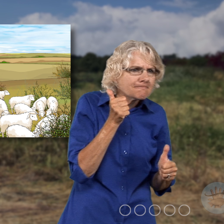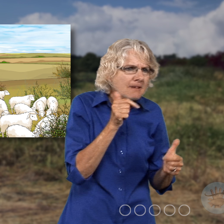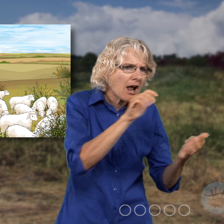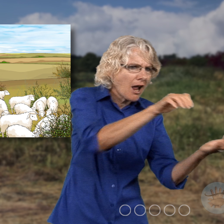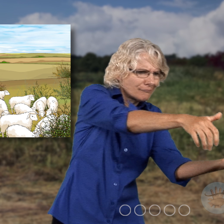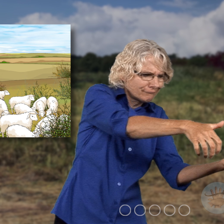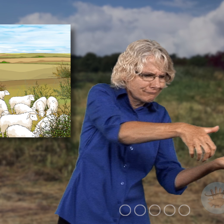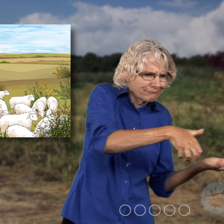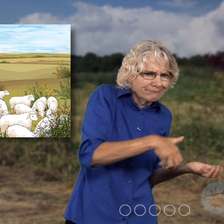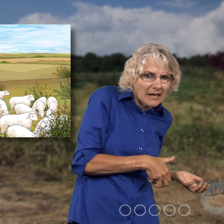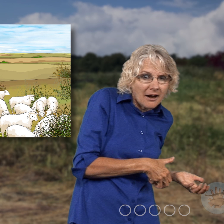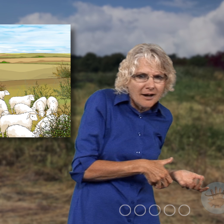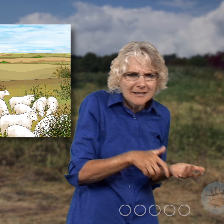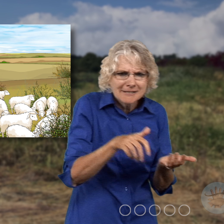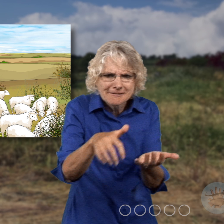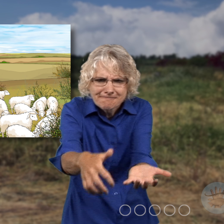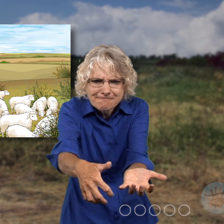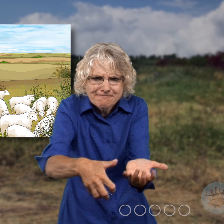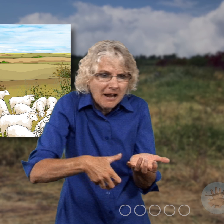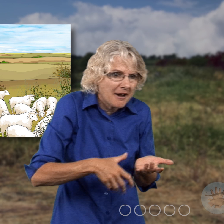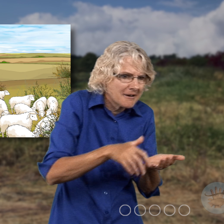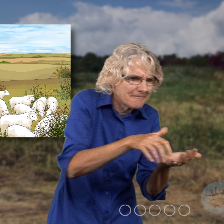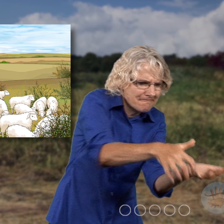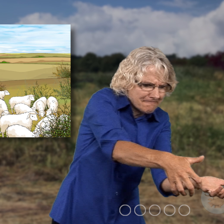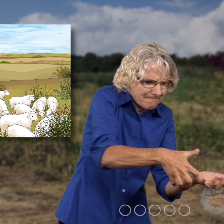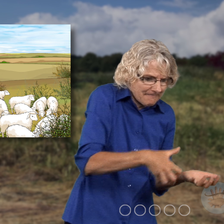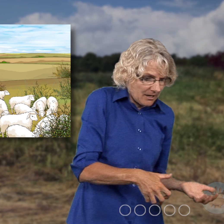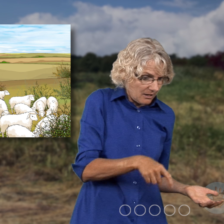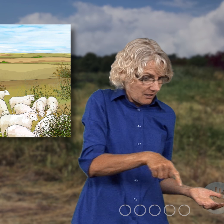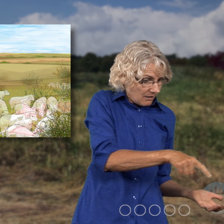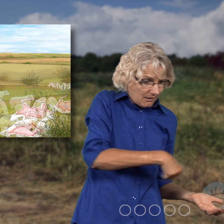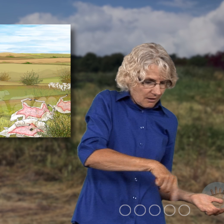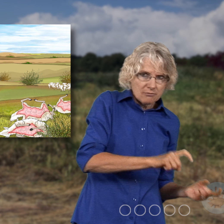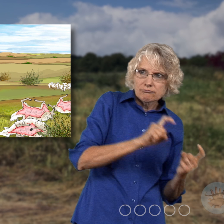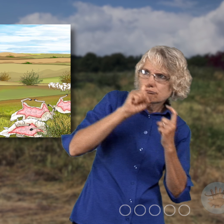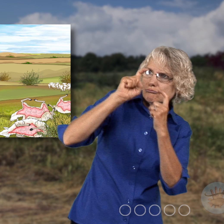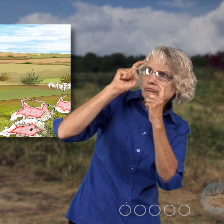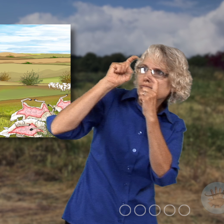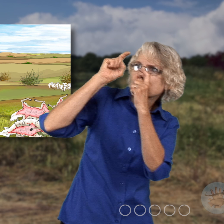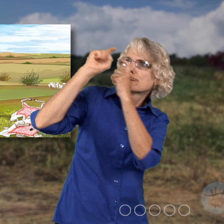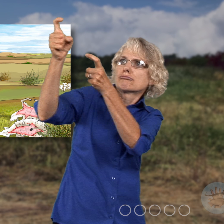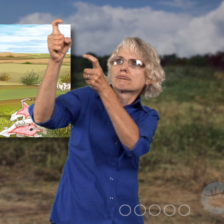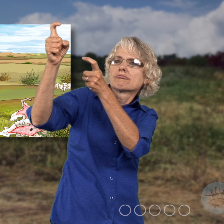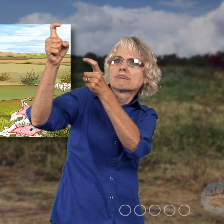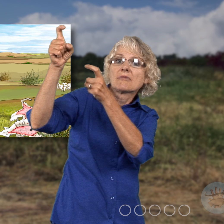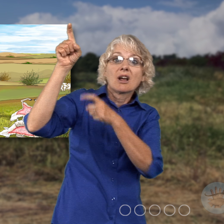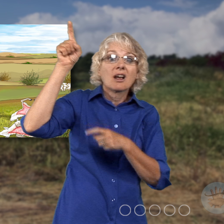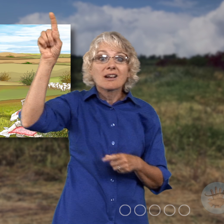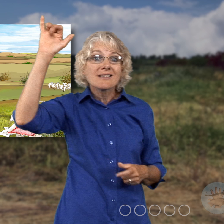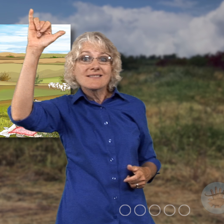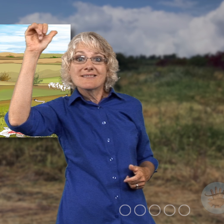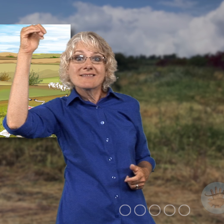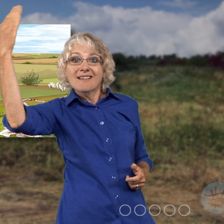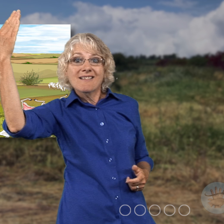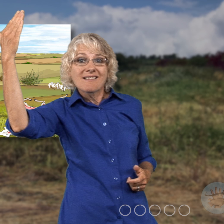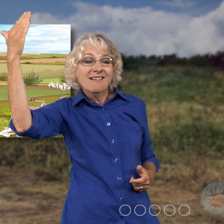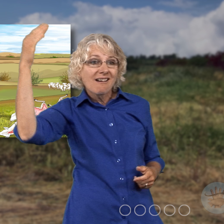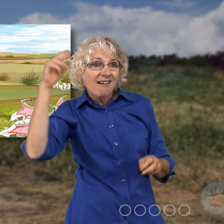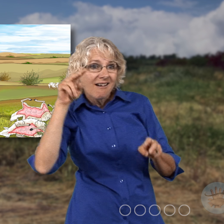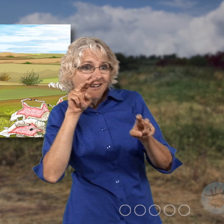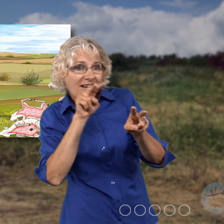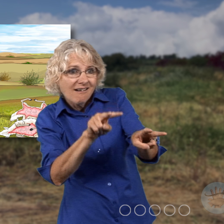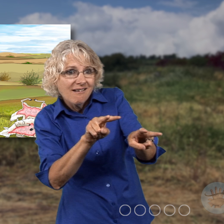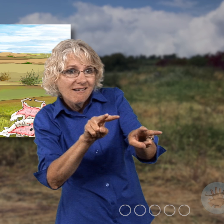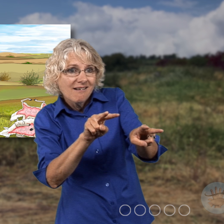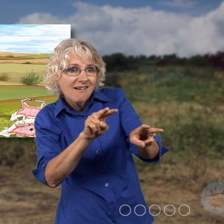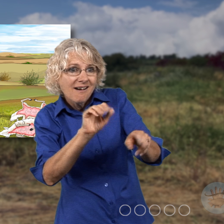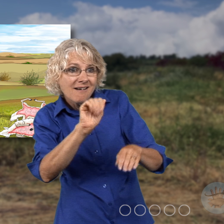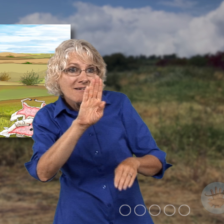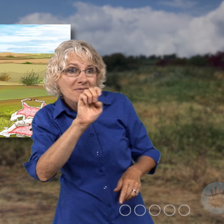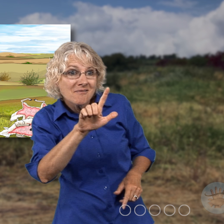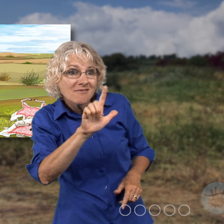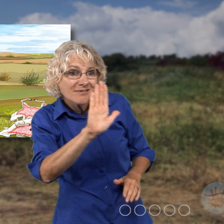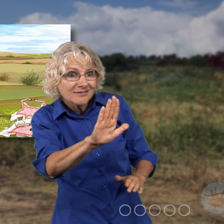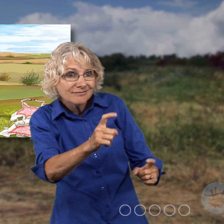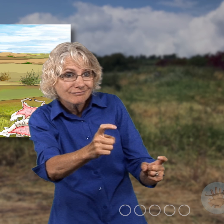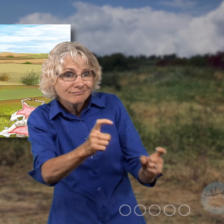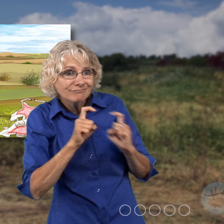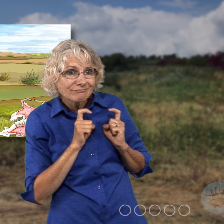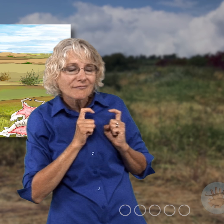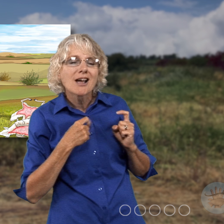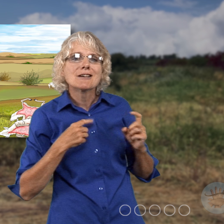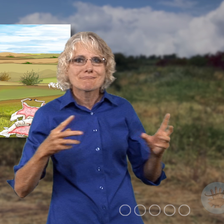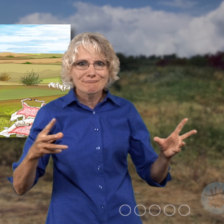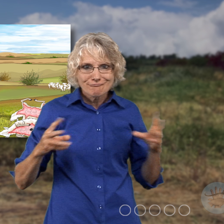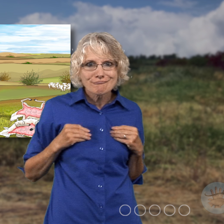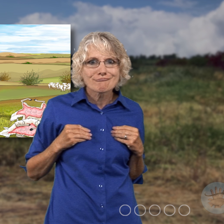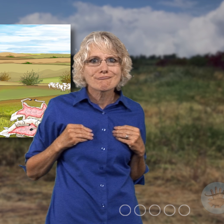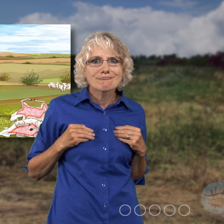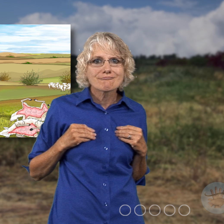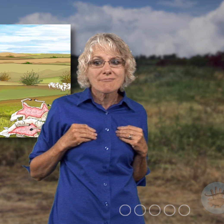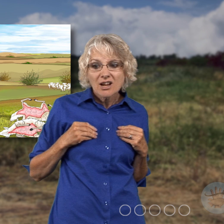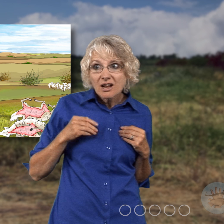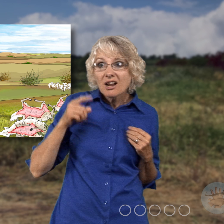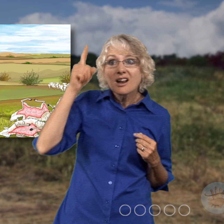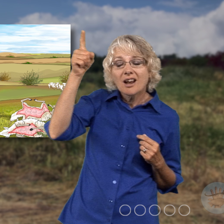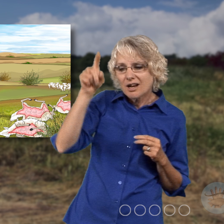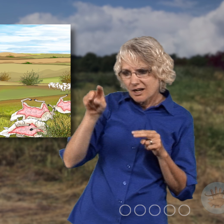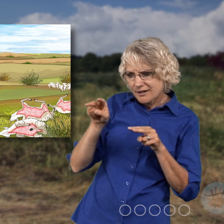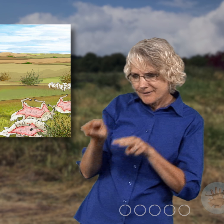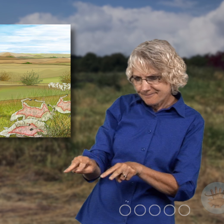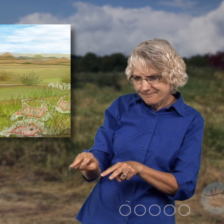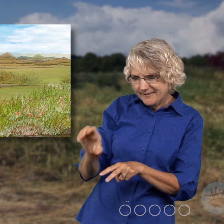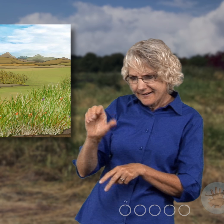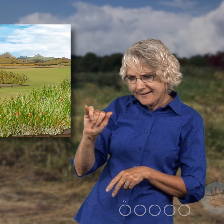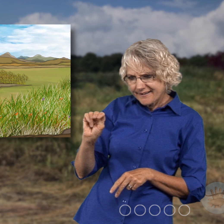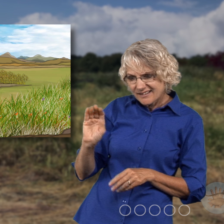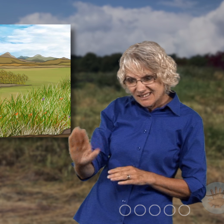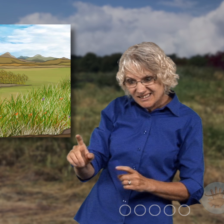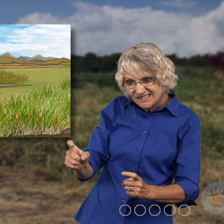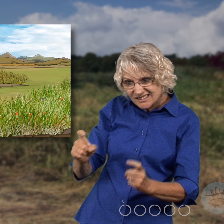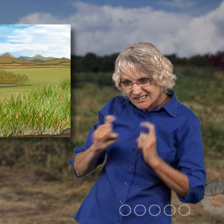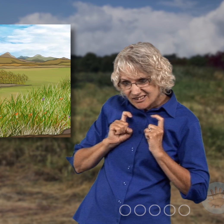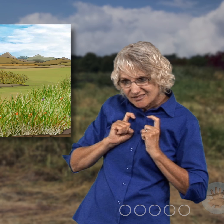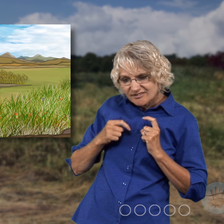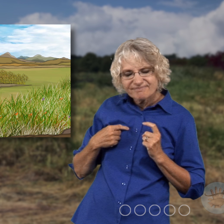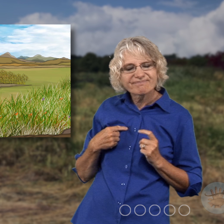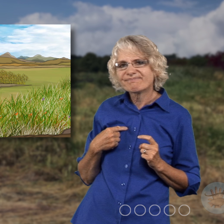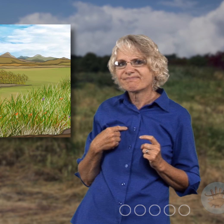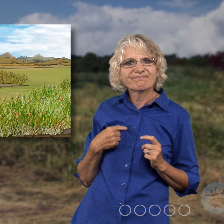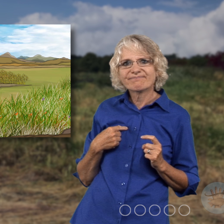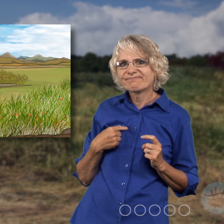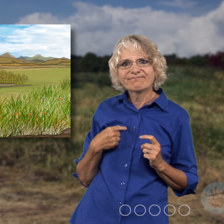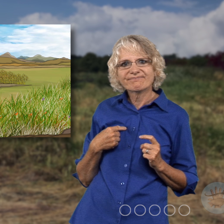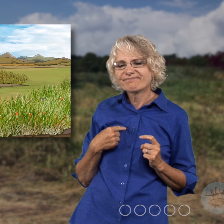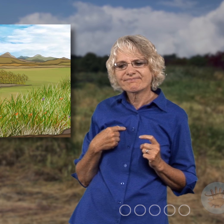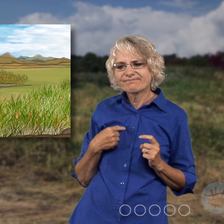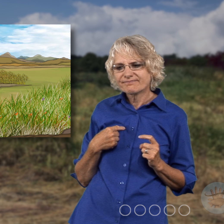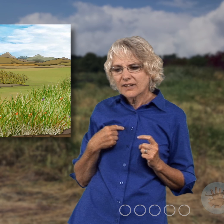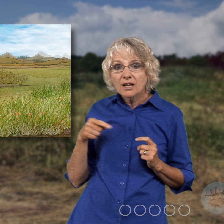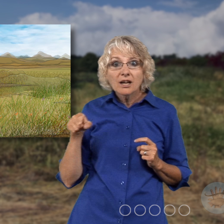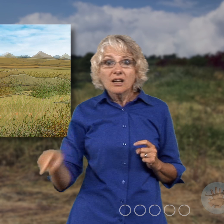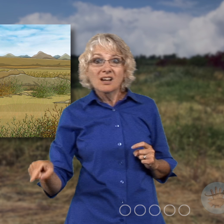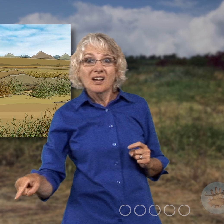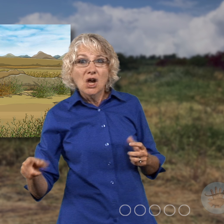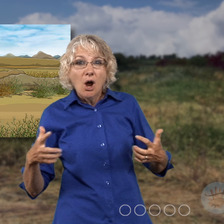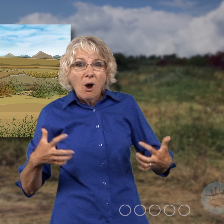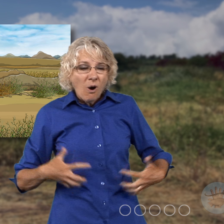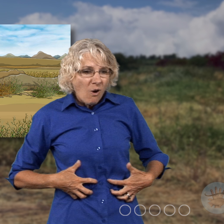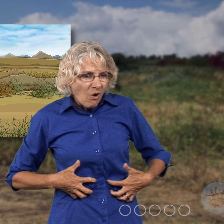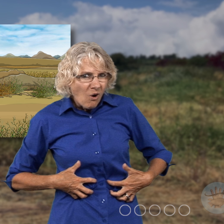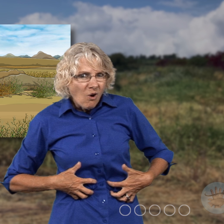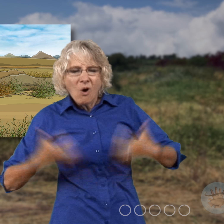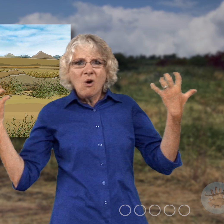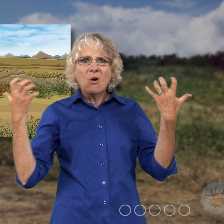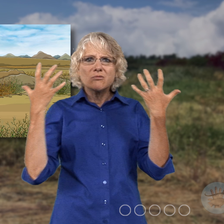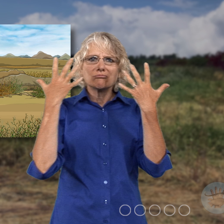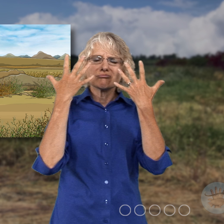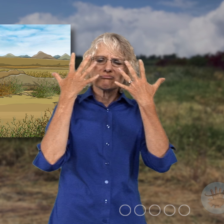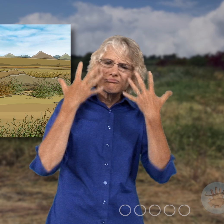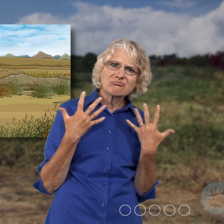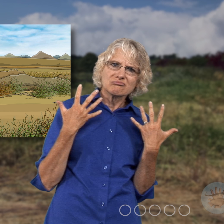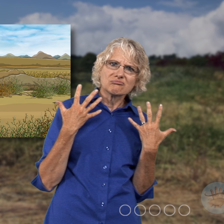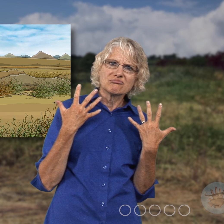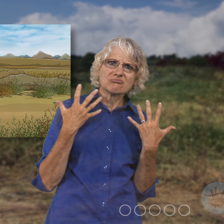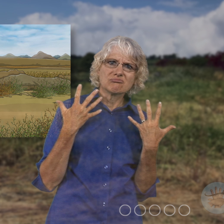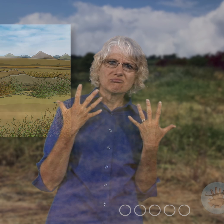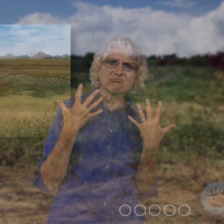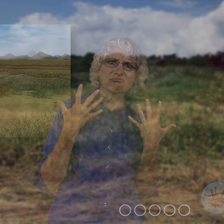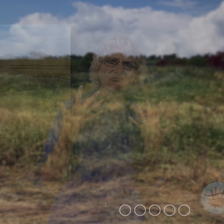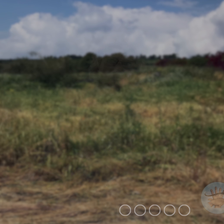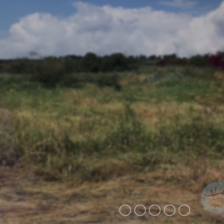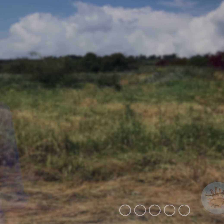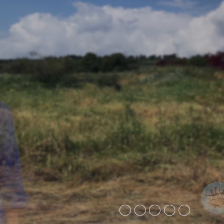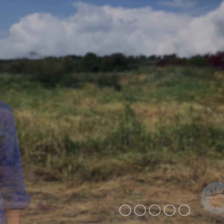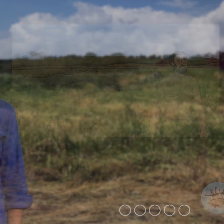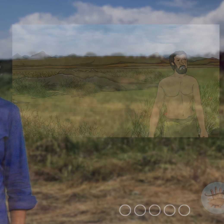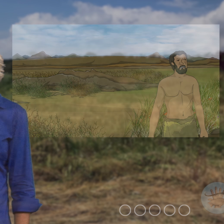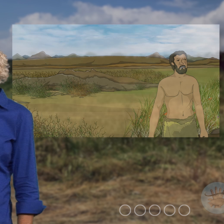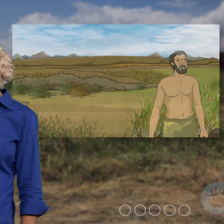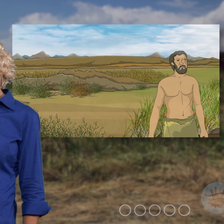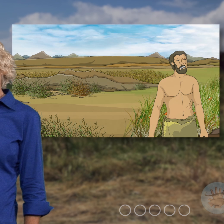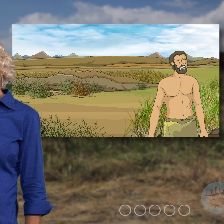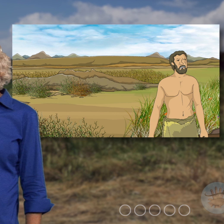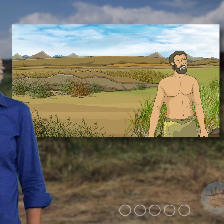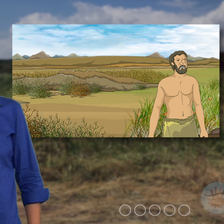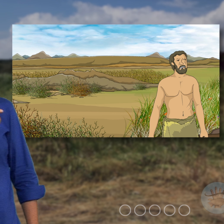And the LORD looked with favor on Abel and his offering, but He had no regard for Cain and his offering. So Cain became very angry, and his countenance fell.